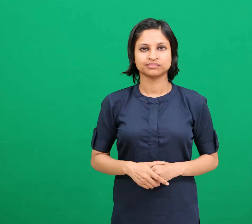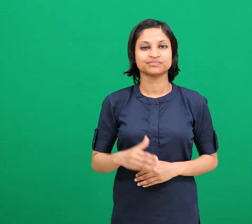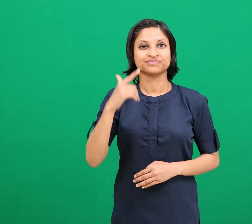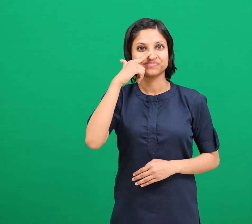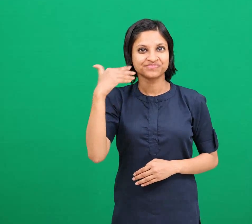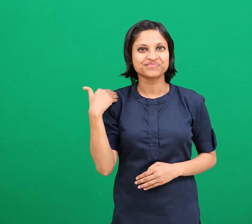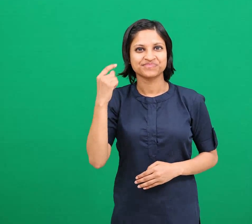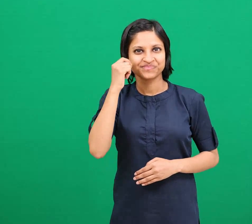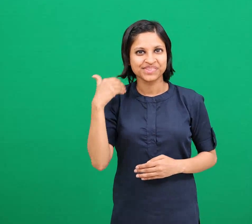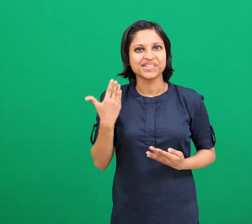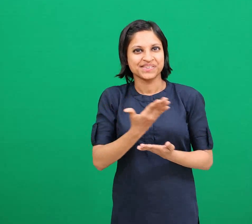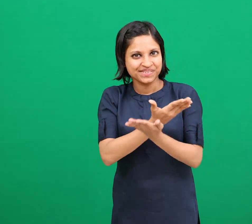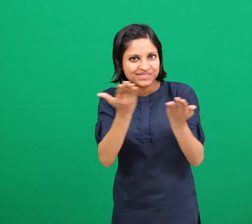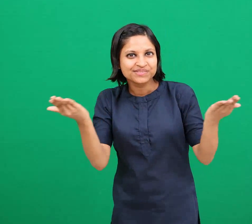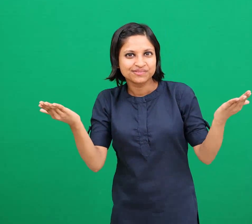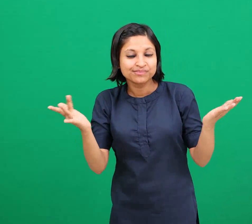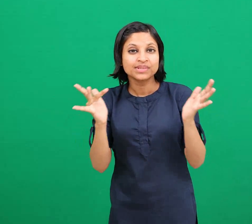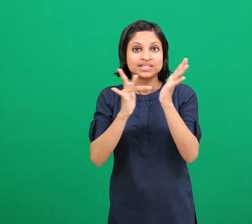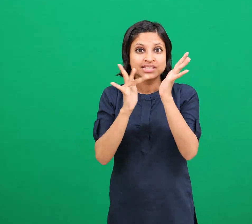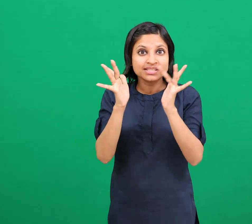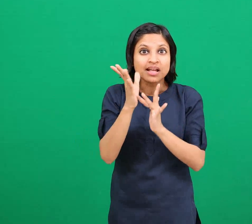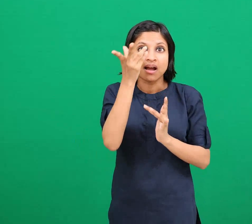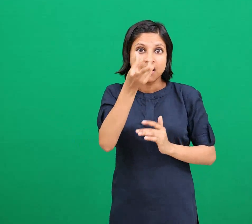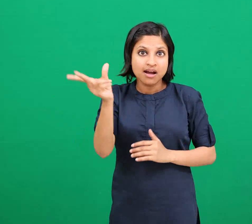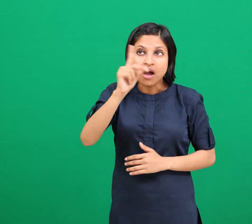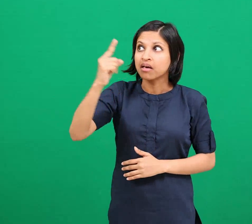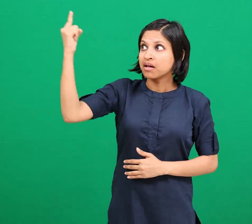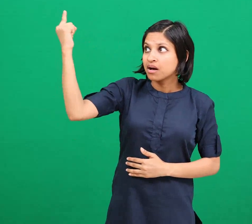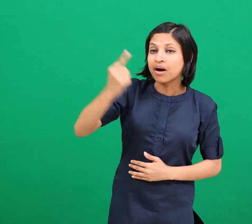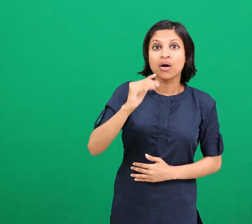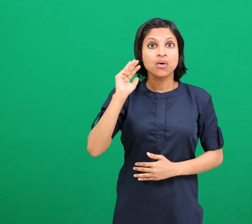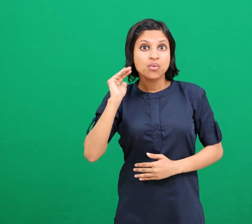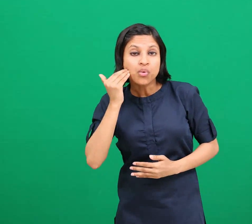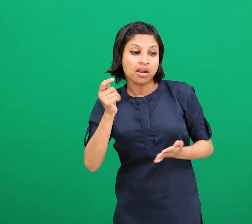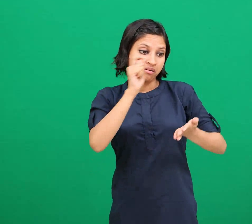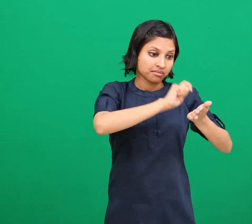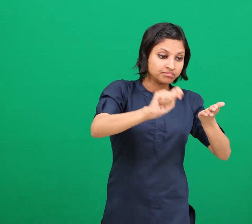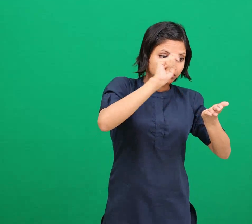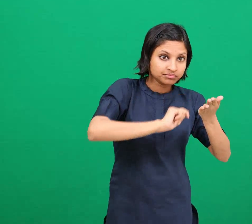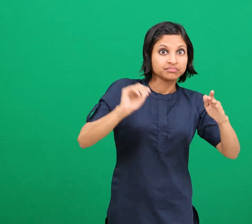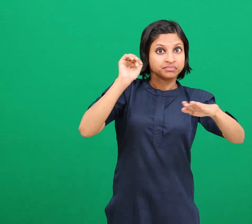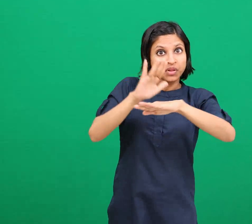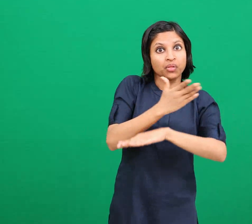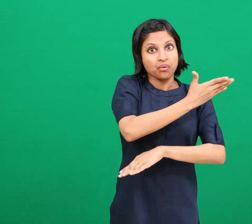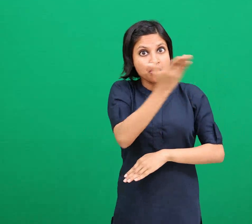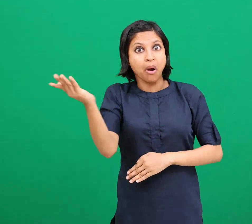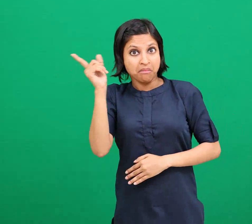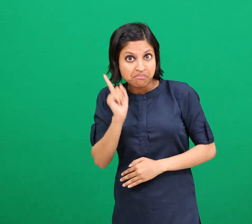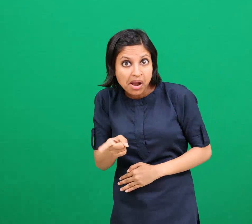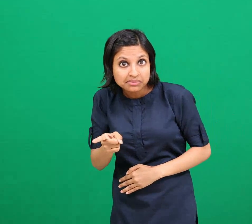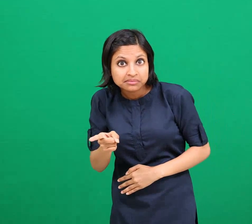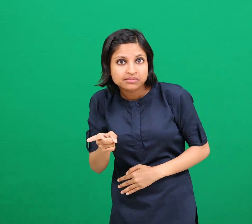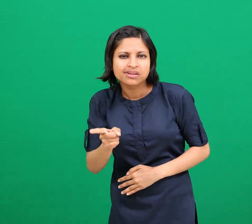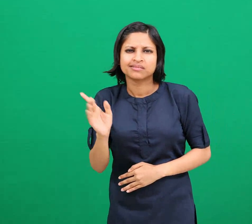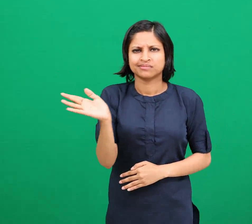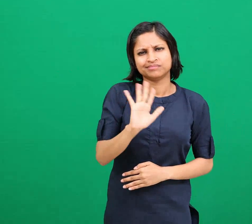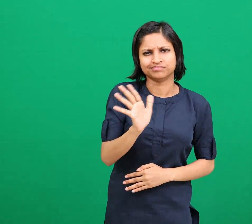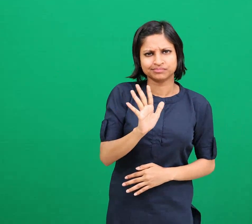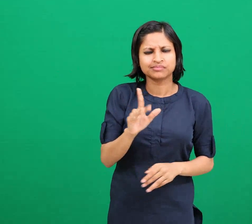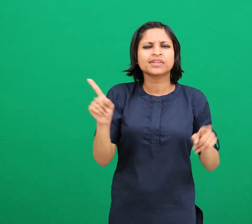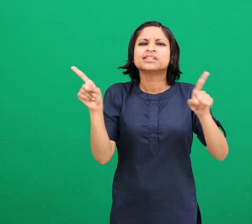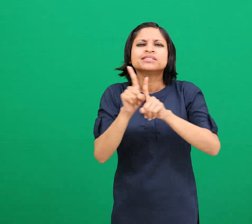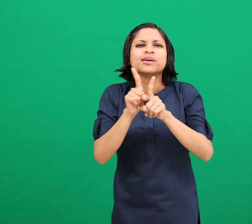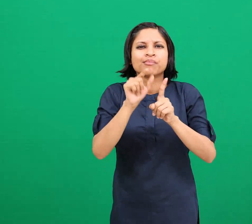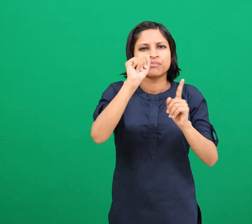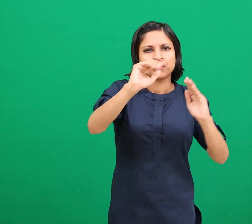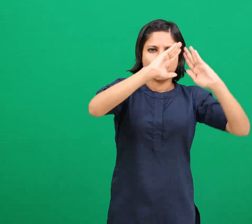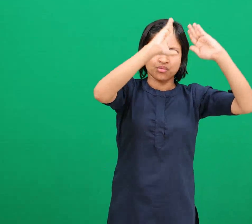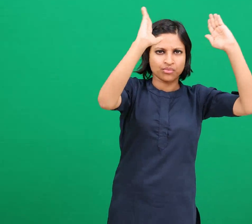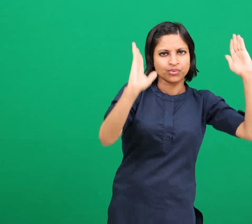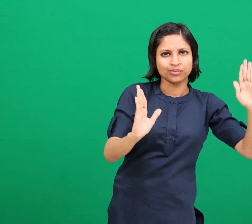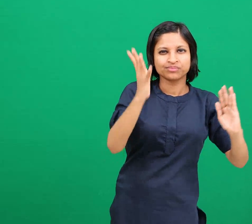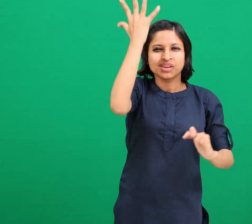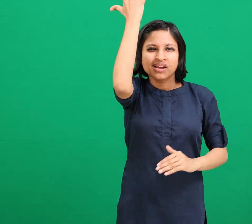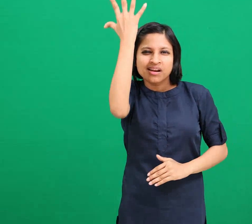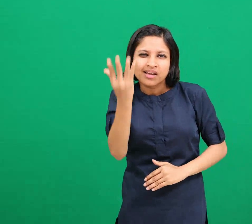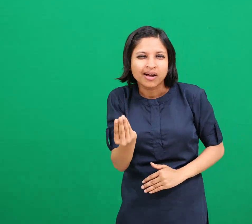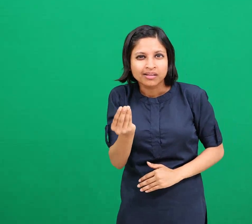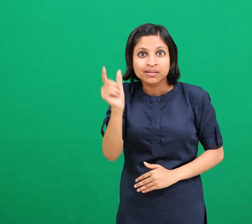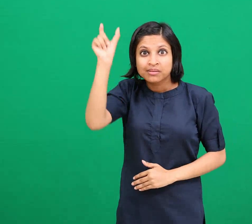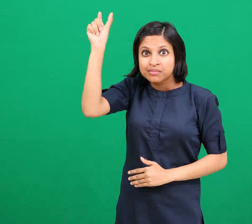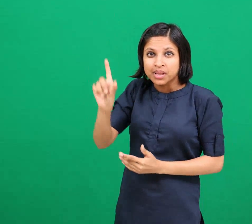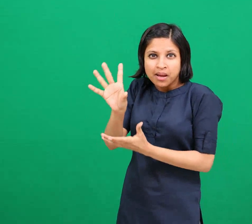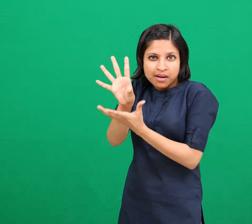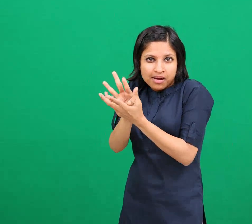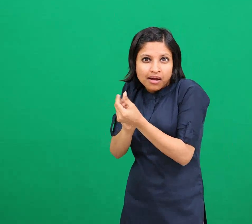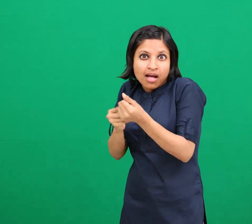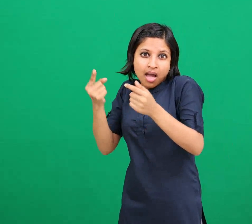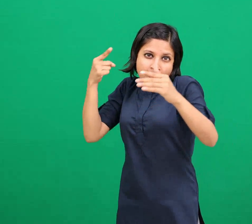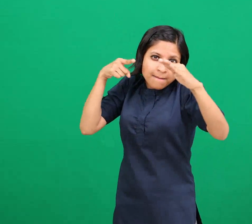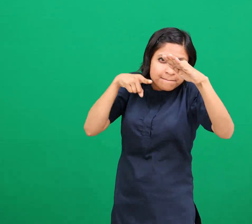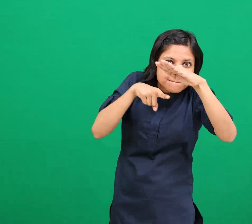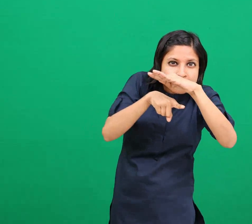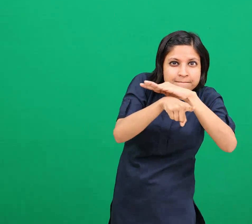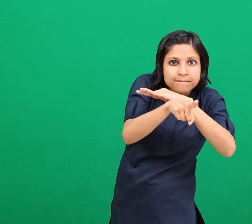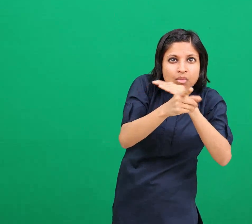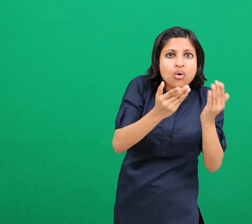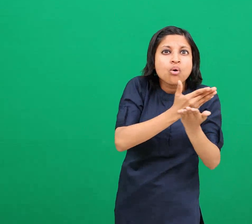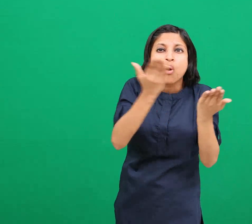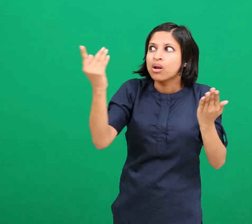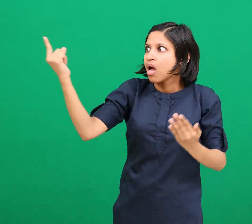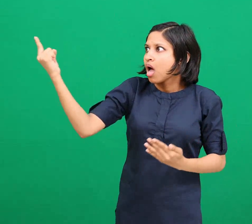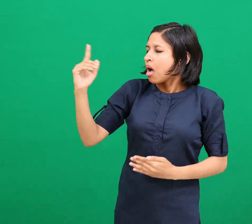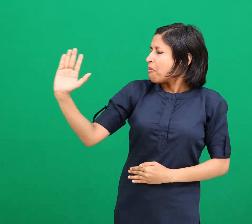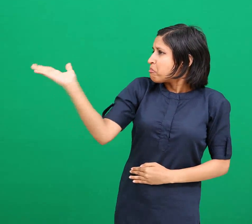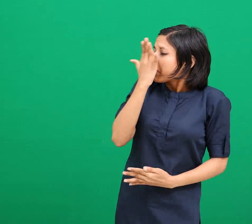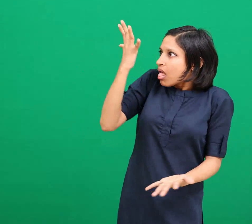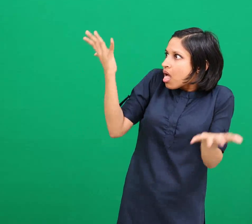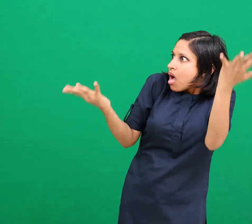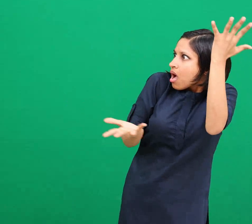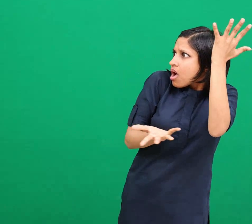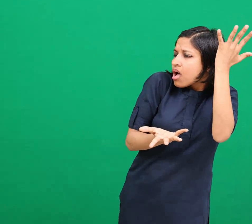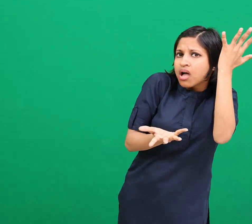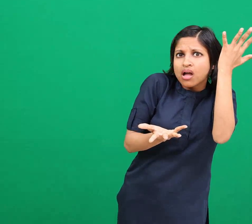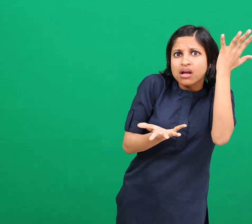Now about the times and seasons, brothers, we do not need to write to you.